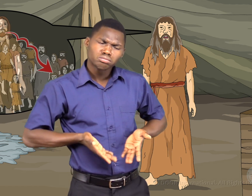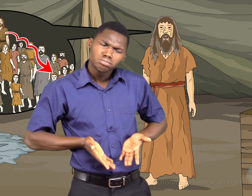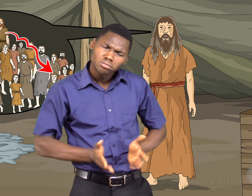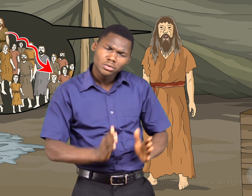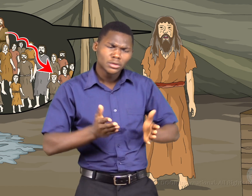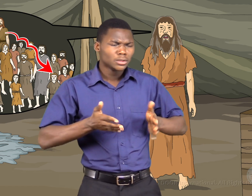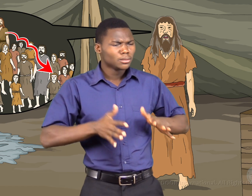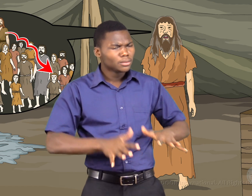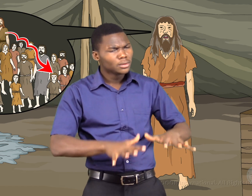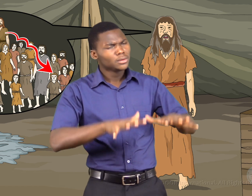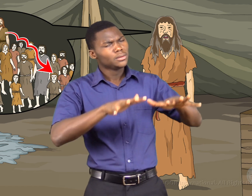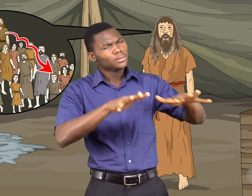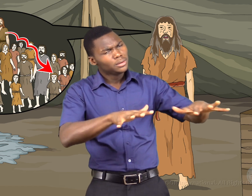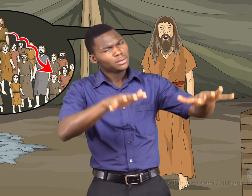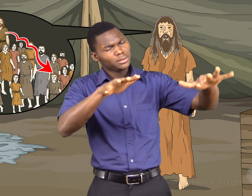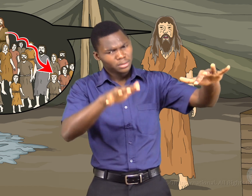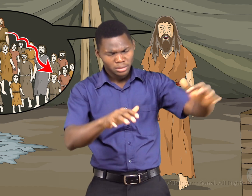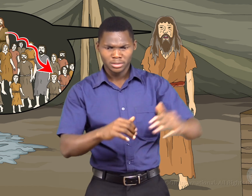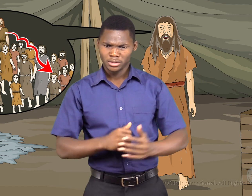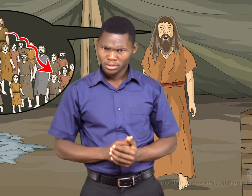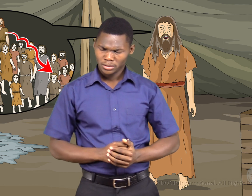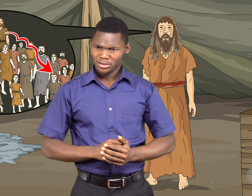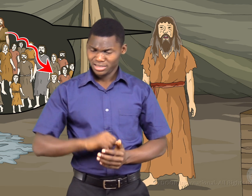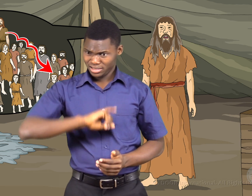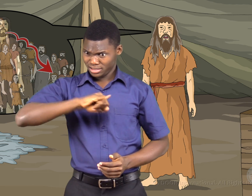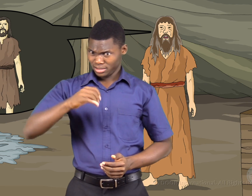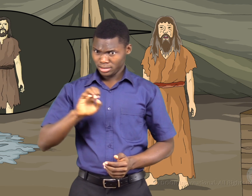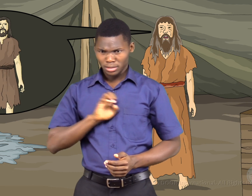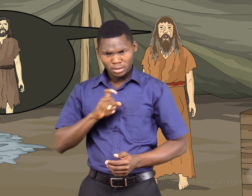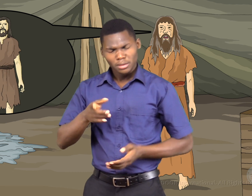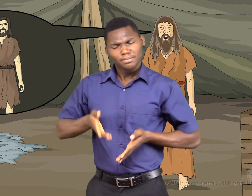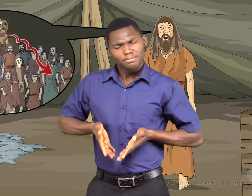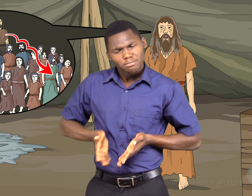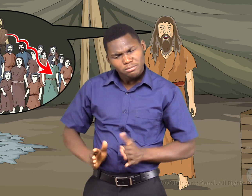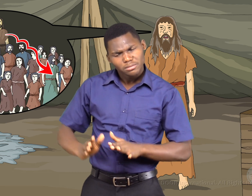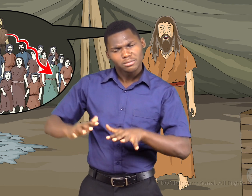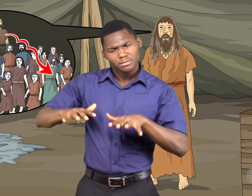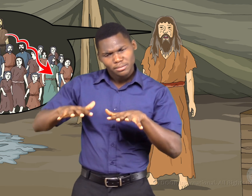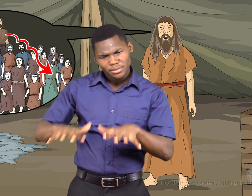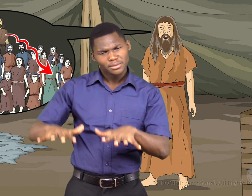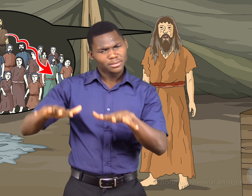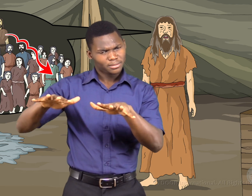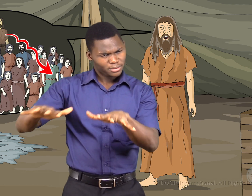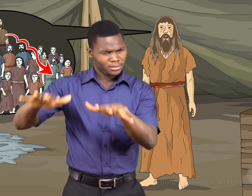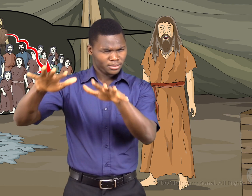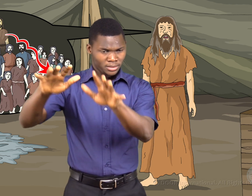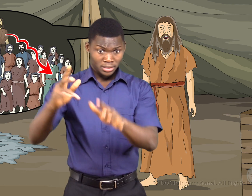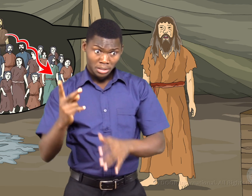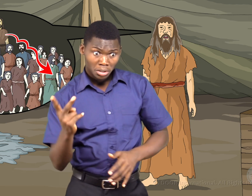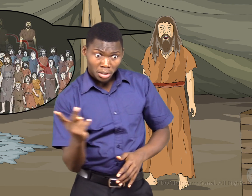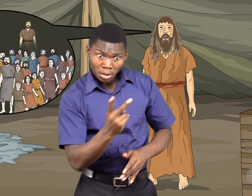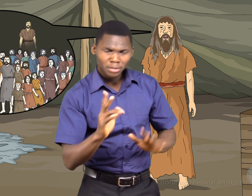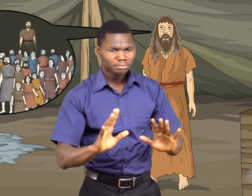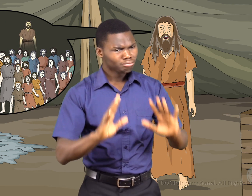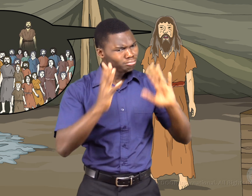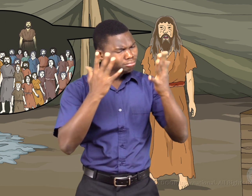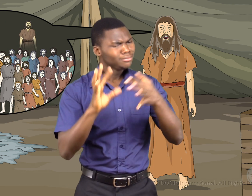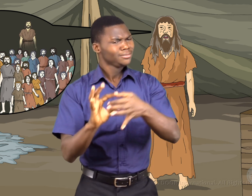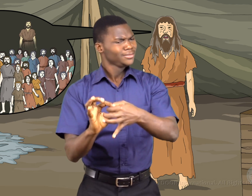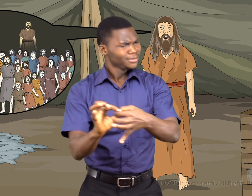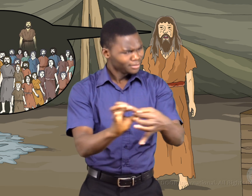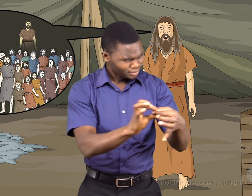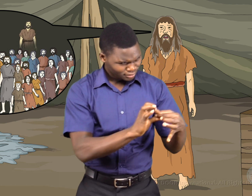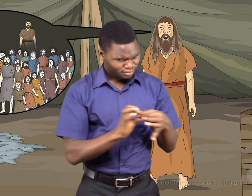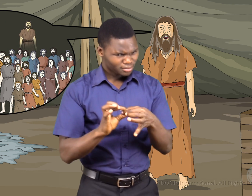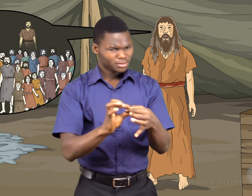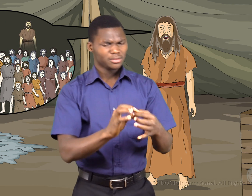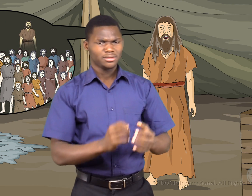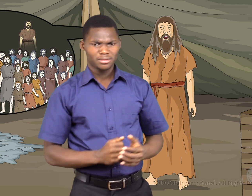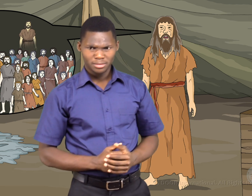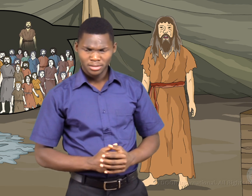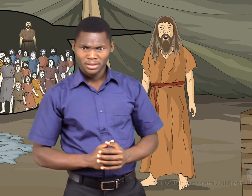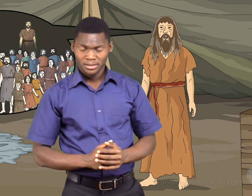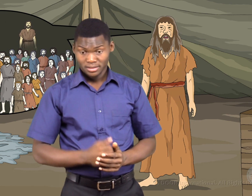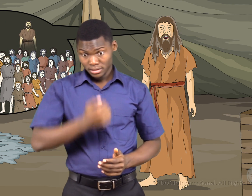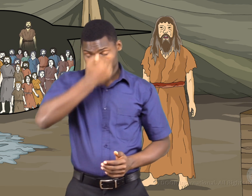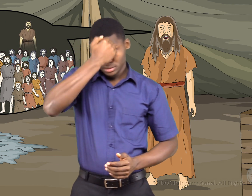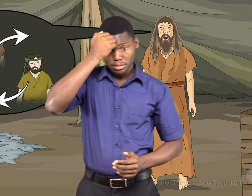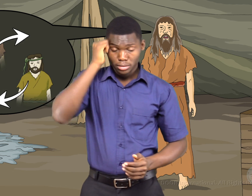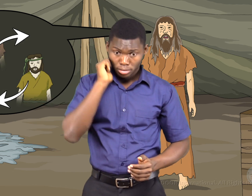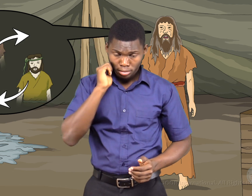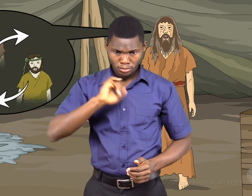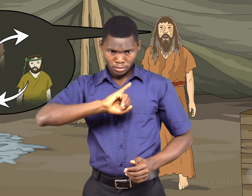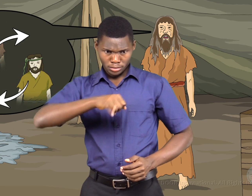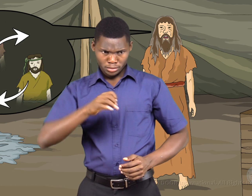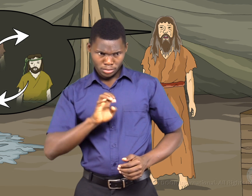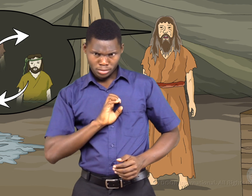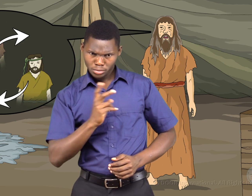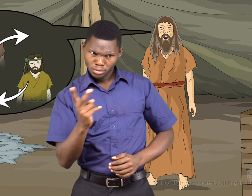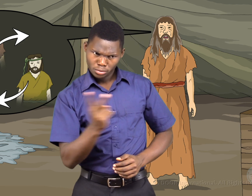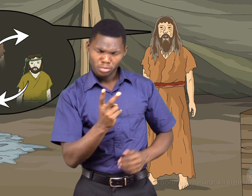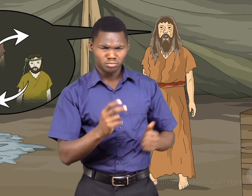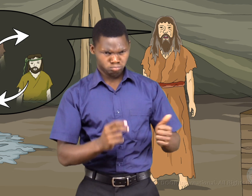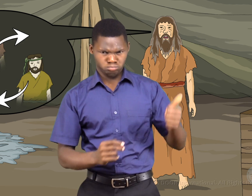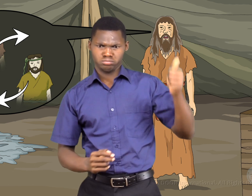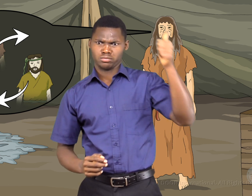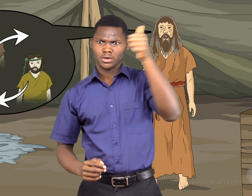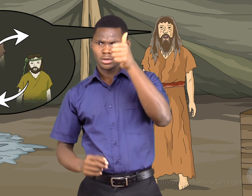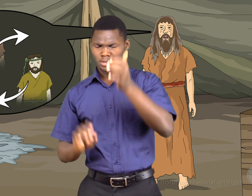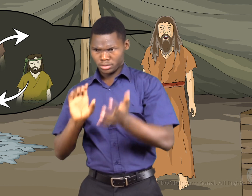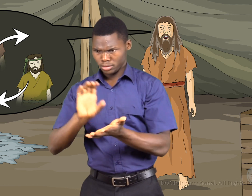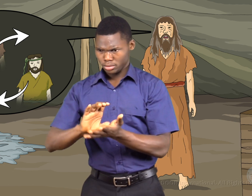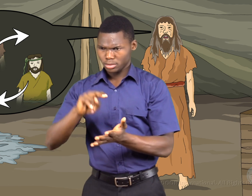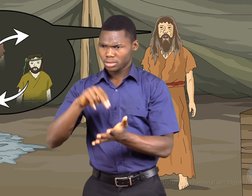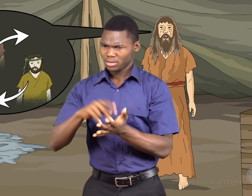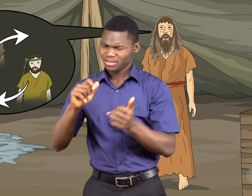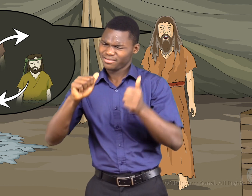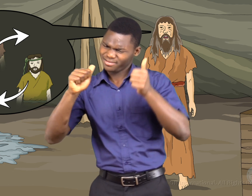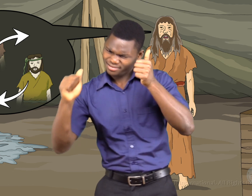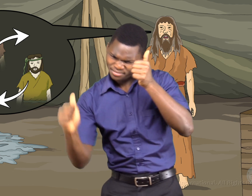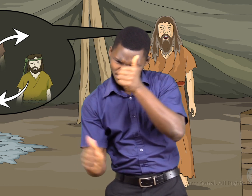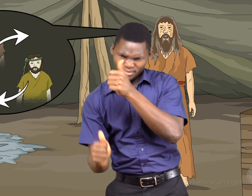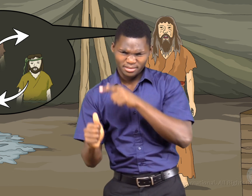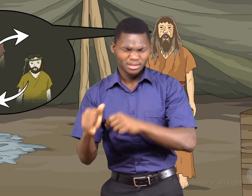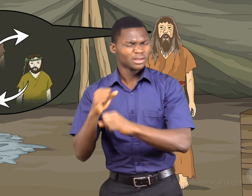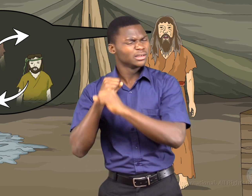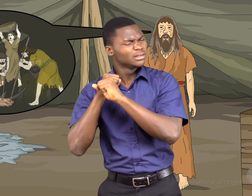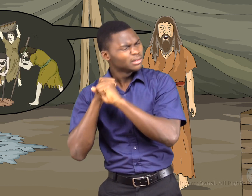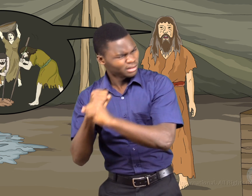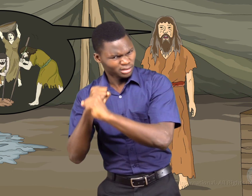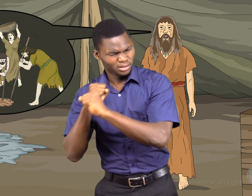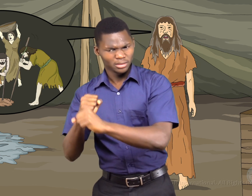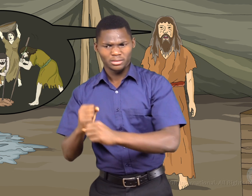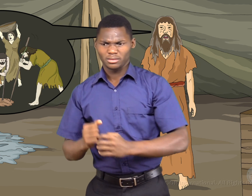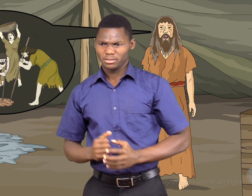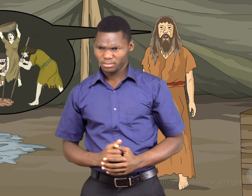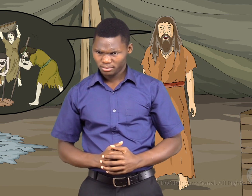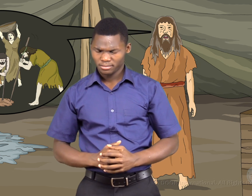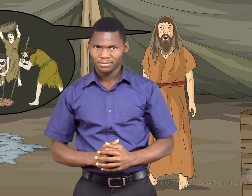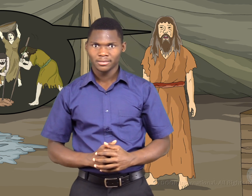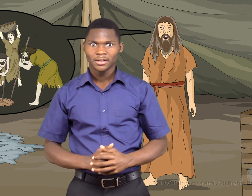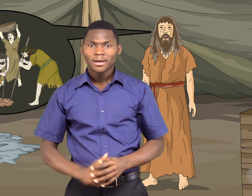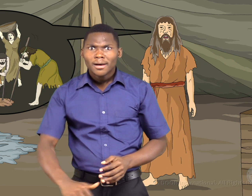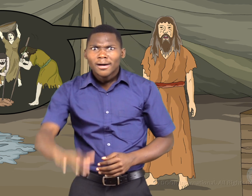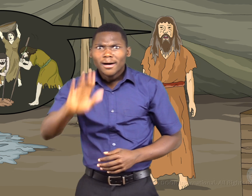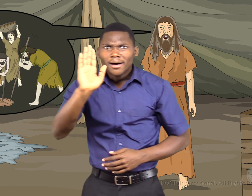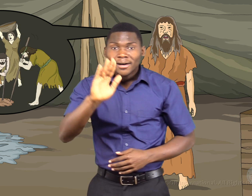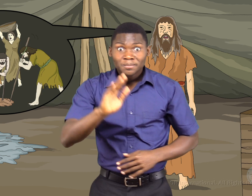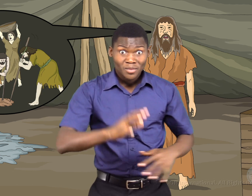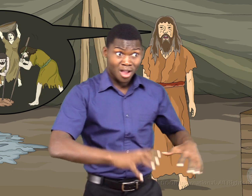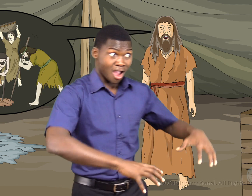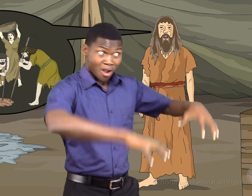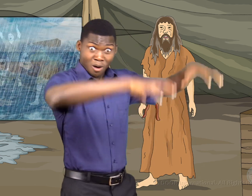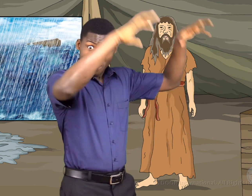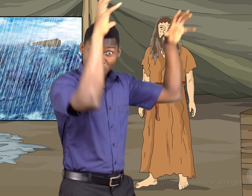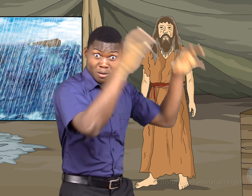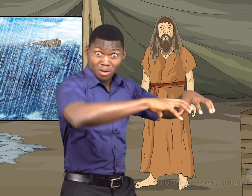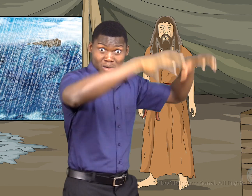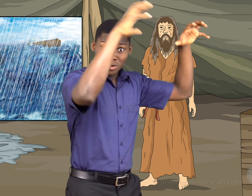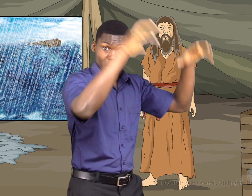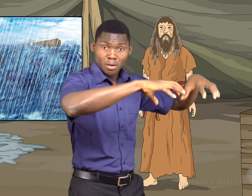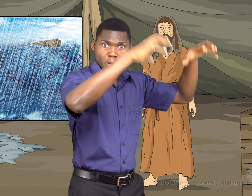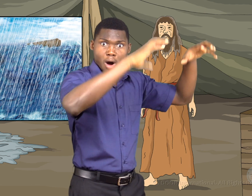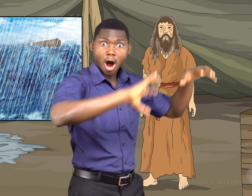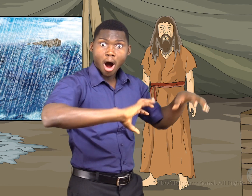may he dwell in the tents of Shem, and may Canaan be his servant.”